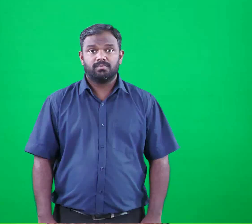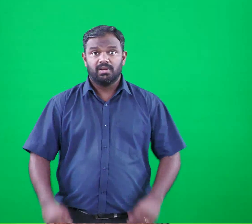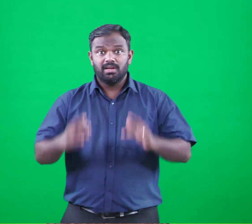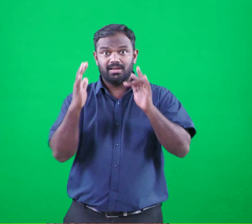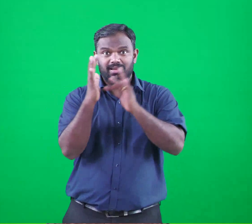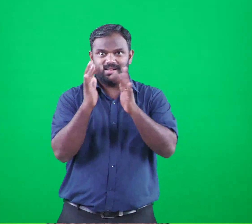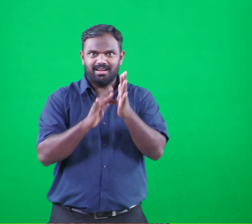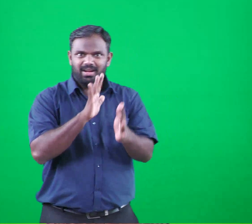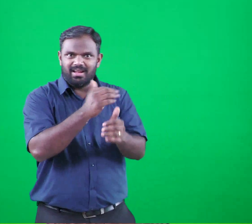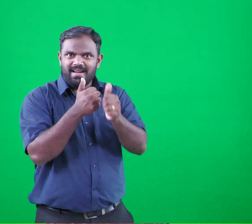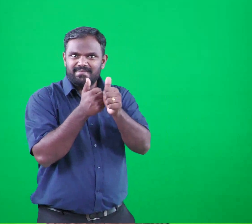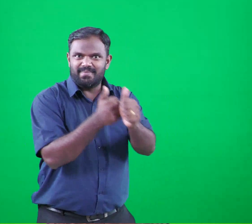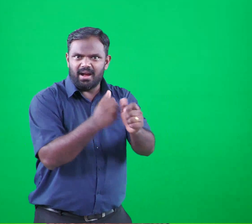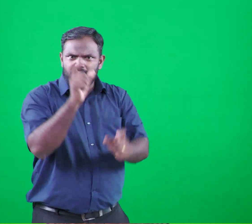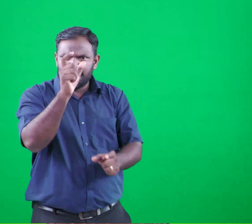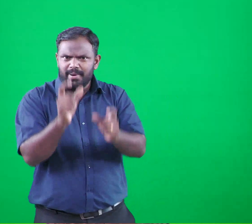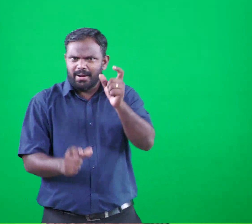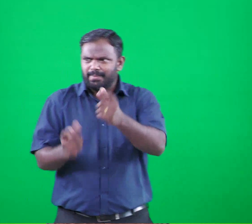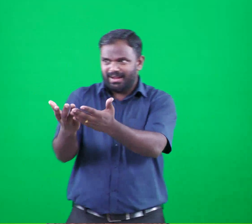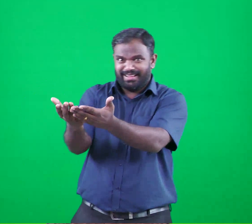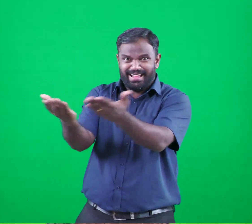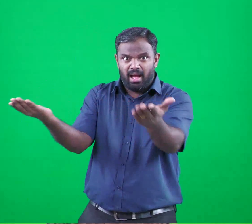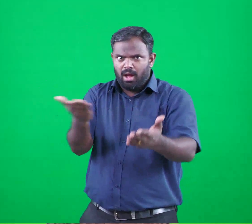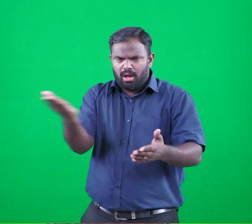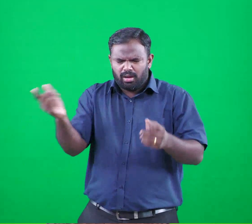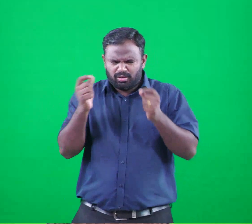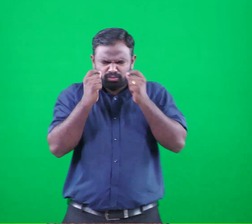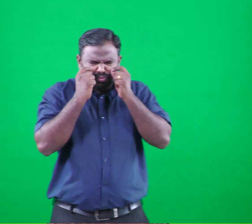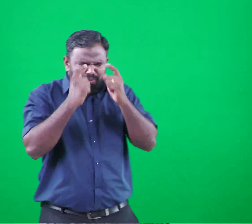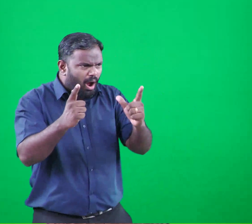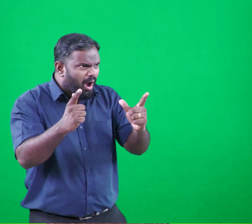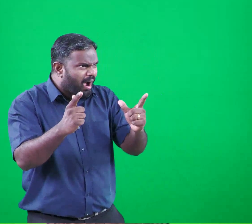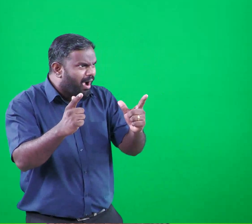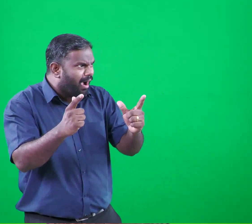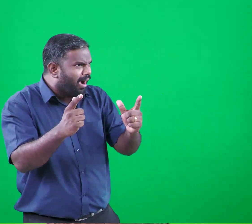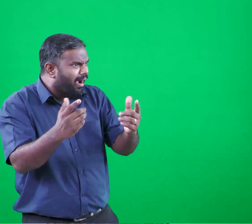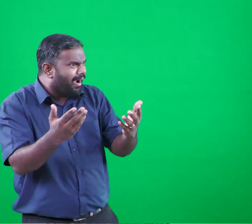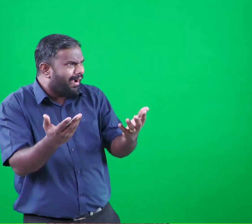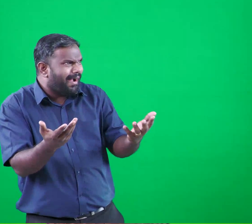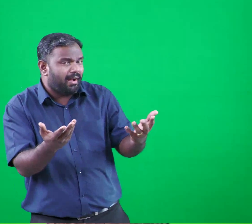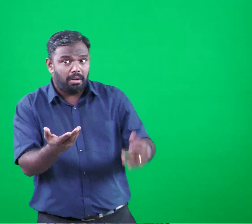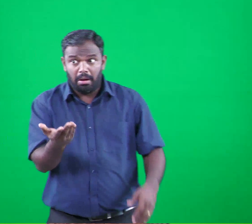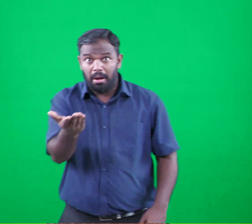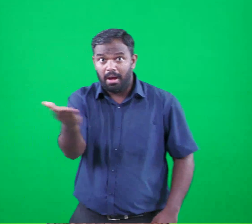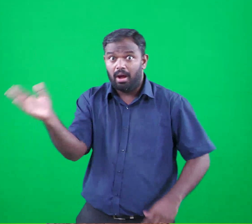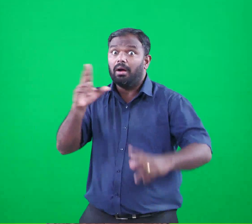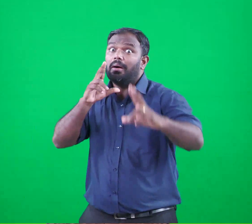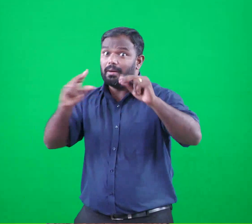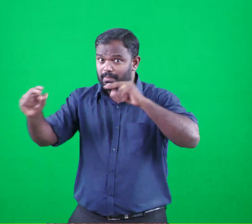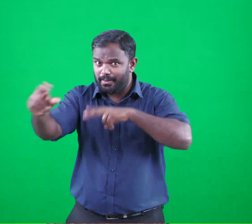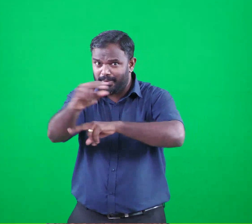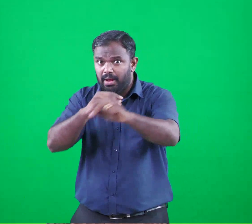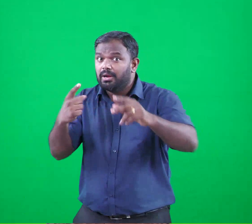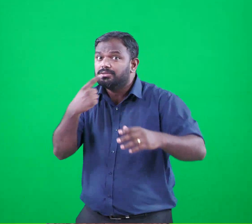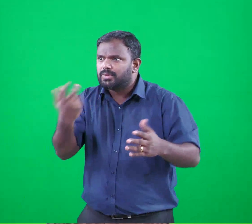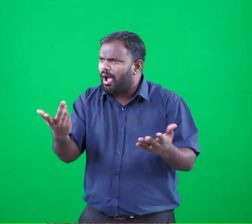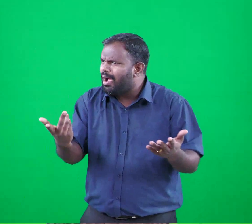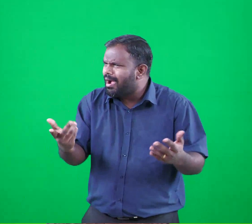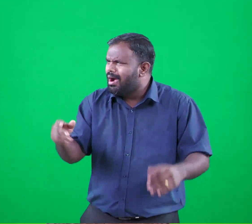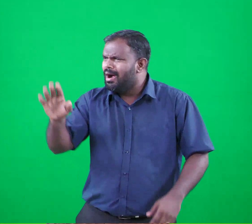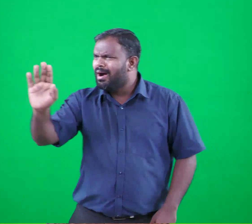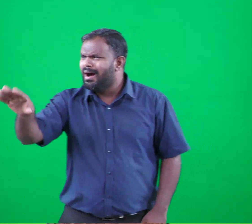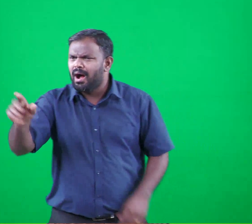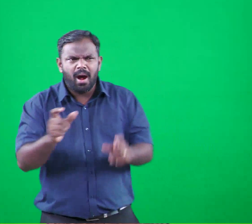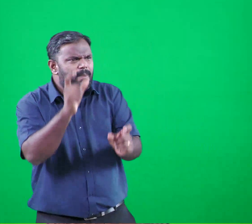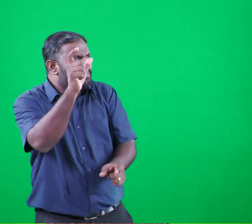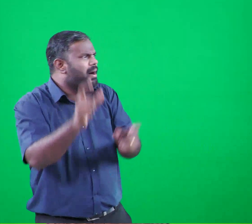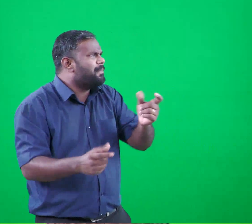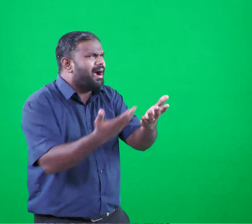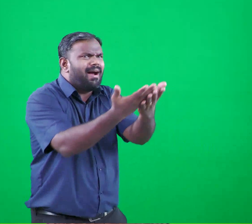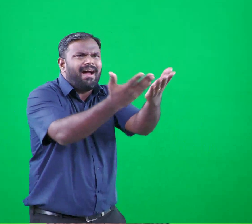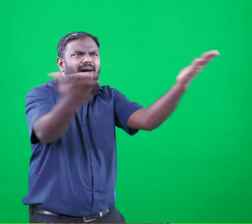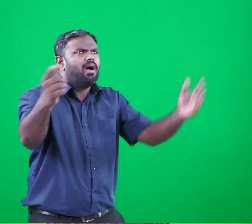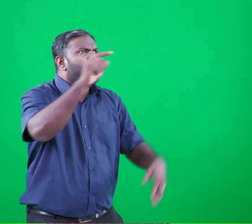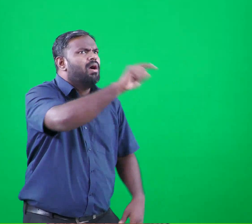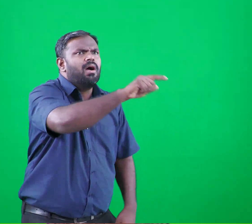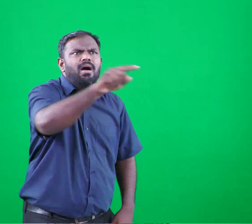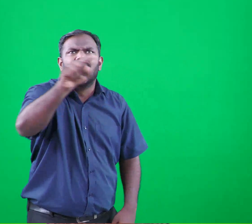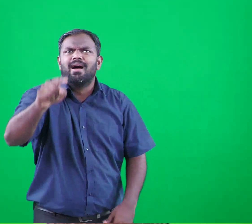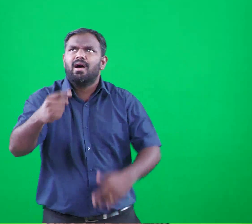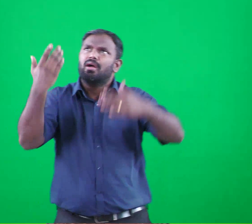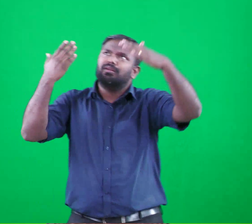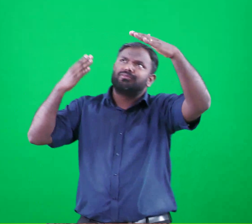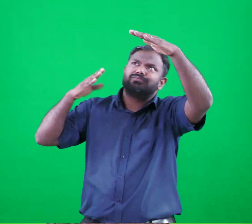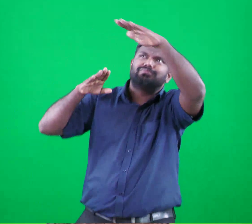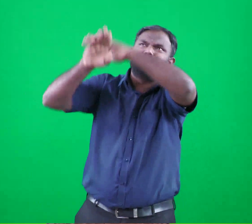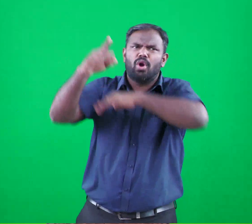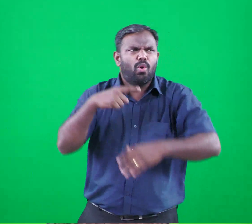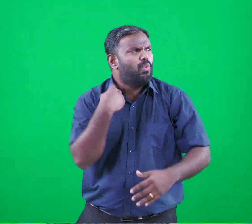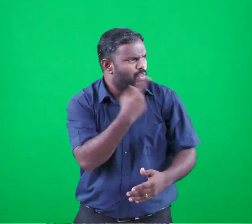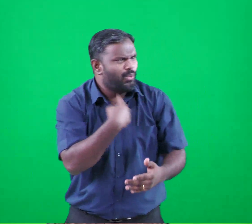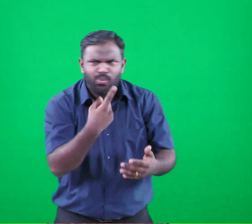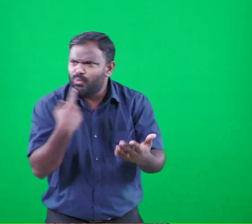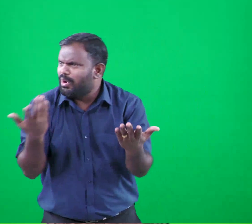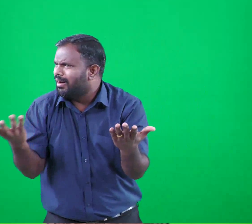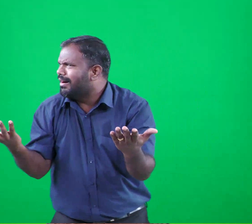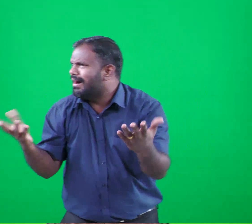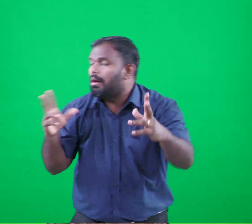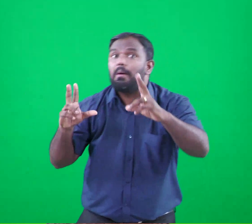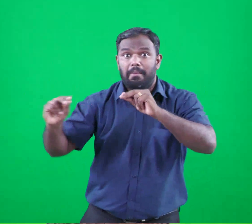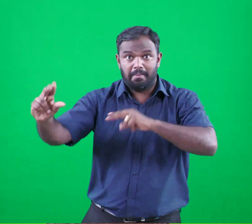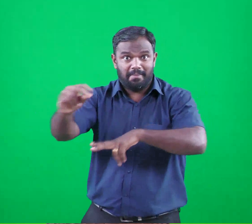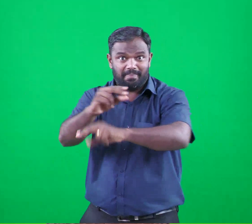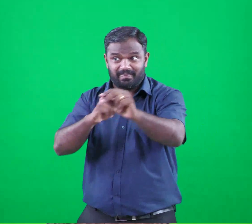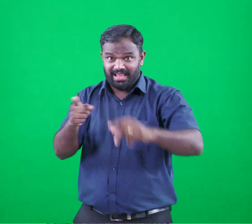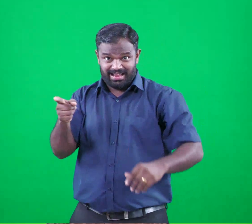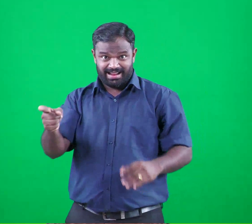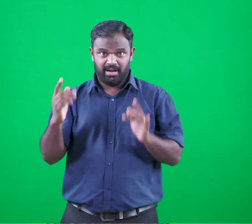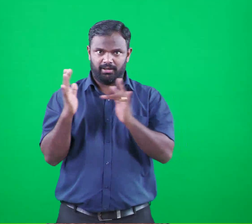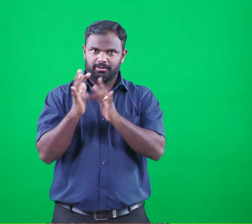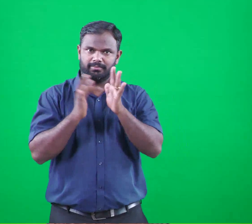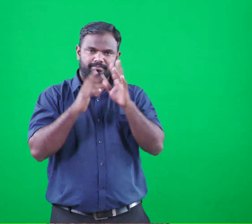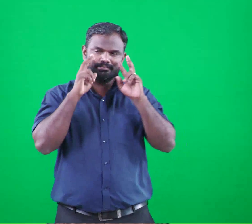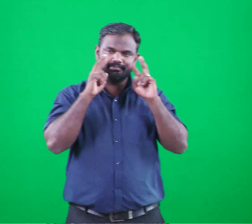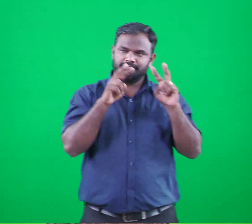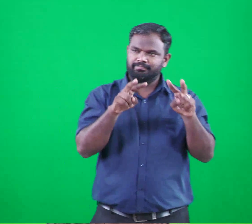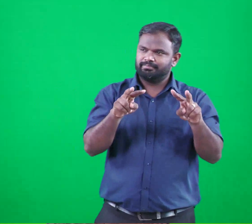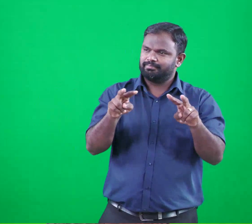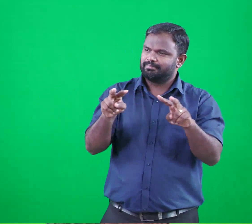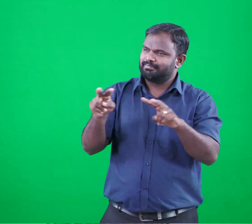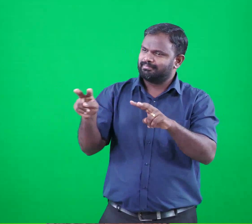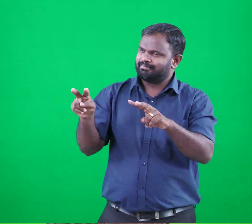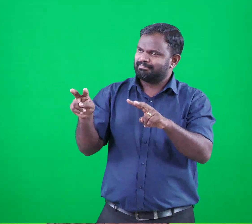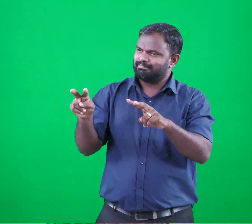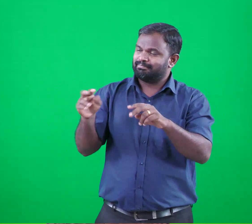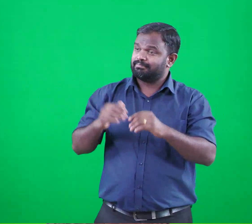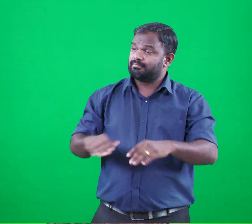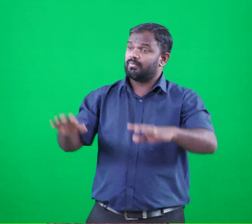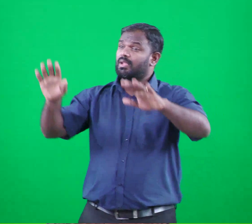They were even more astonished and said to one another, "Who then can be saved?"